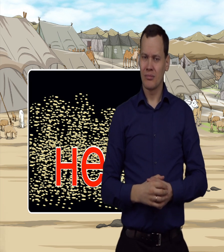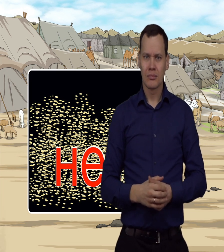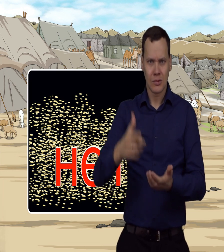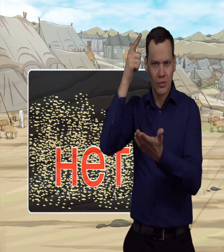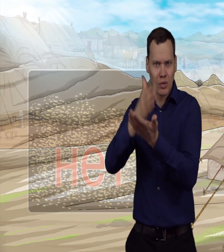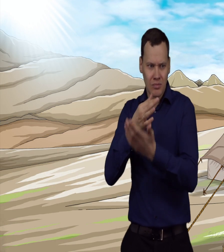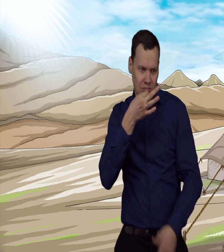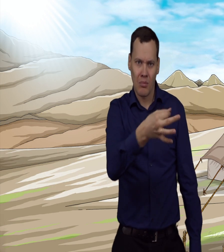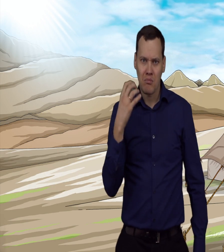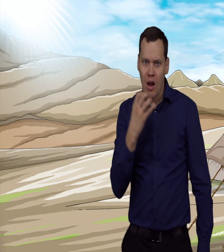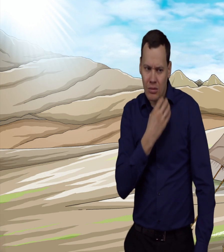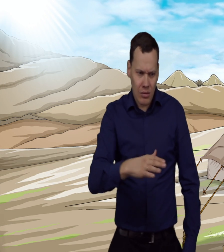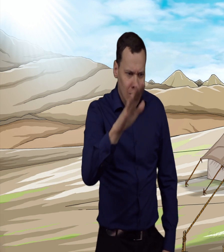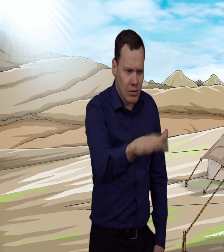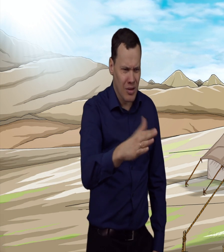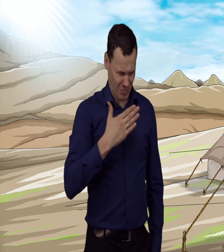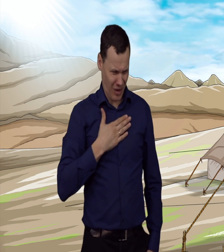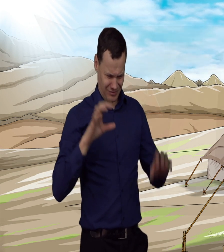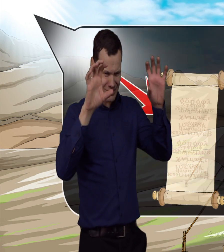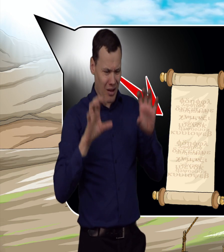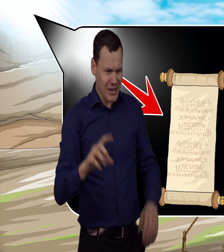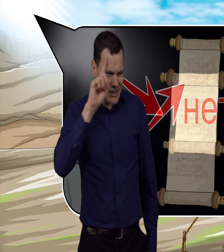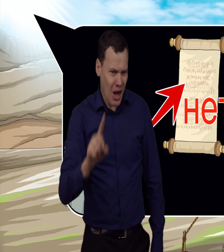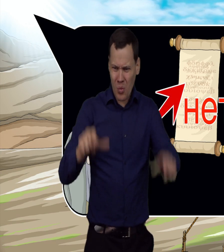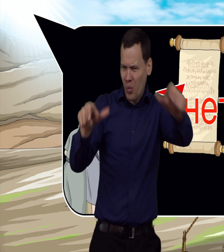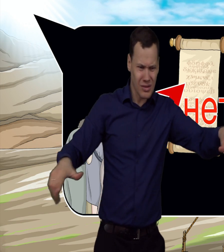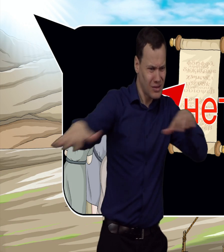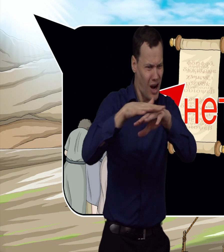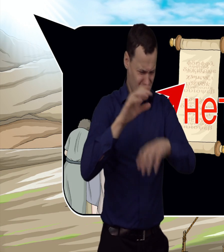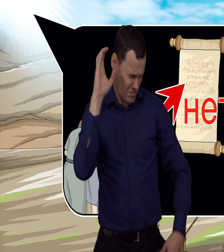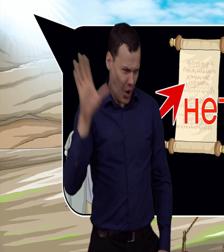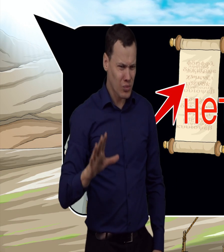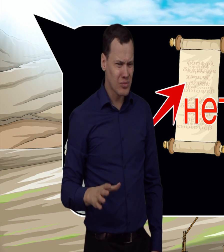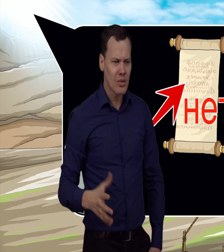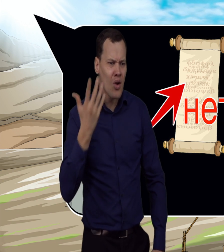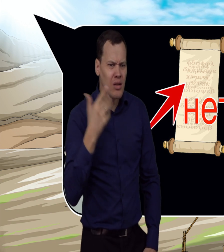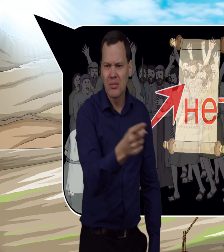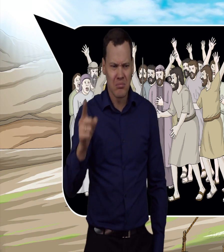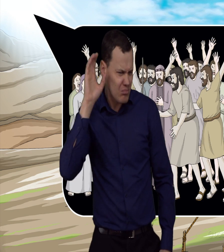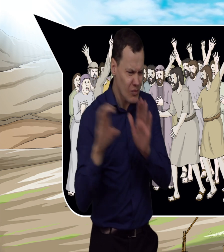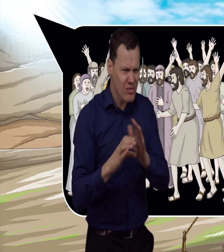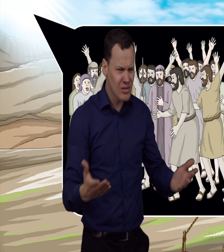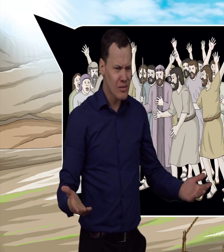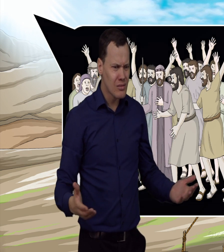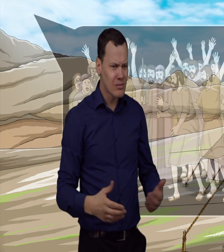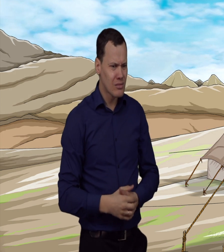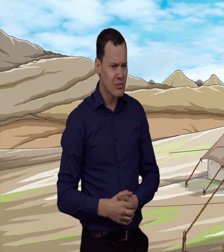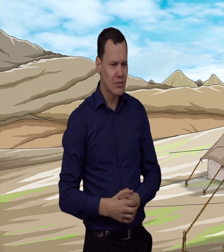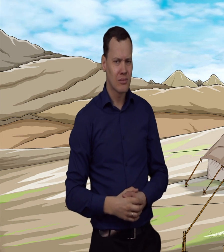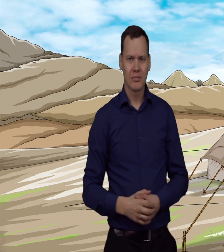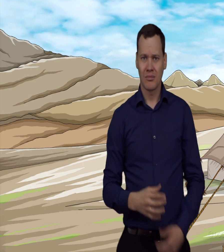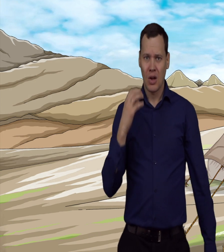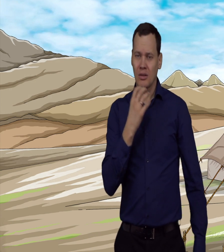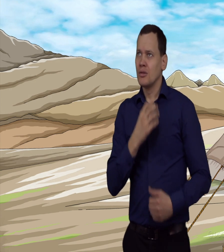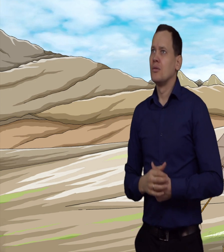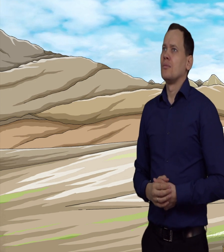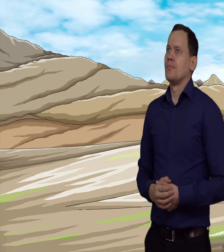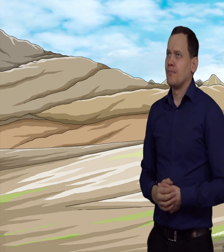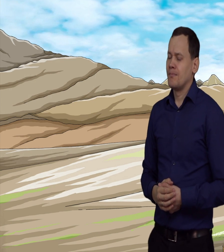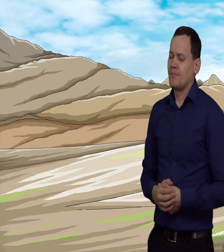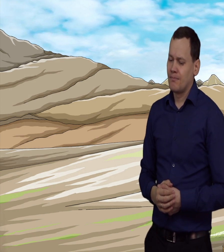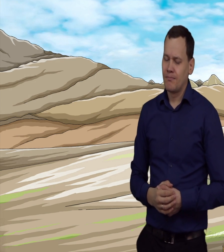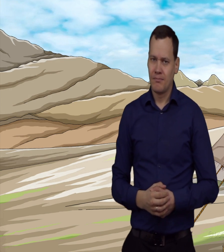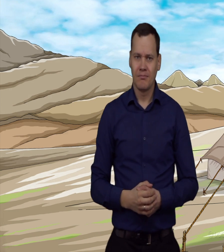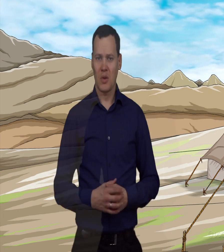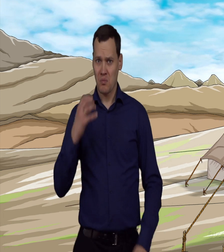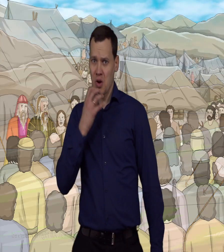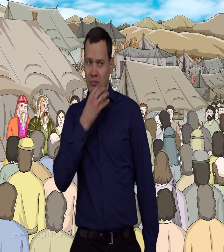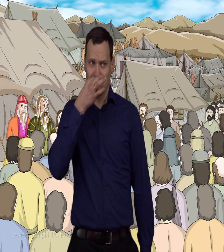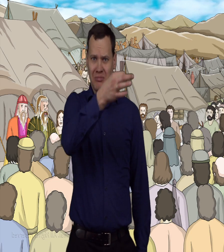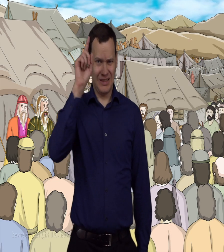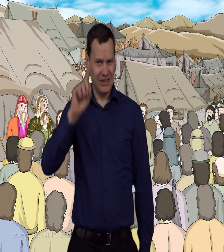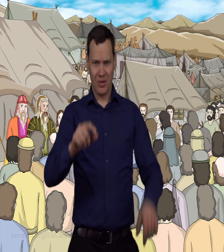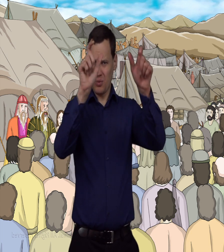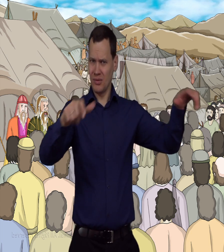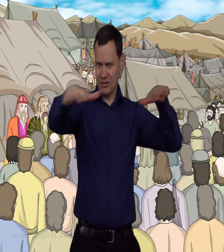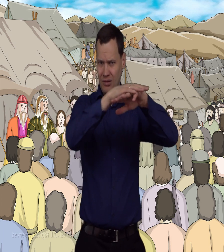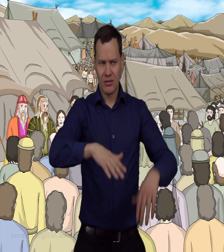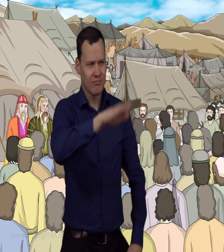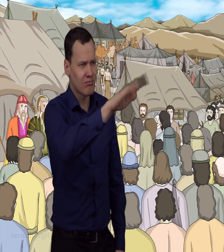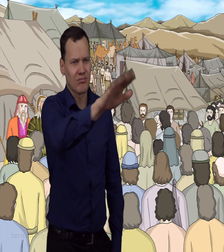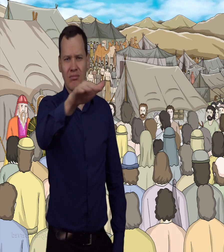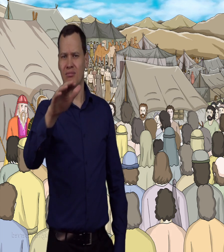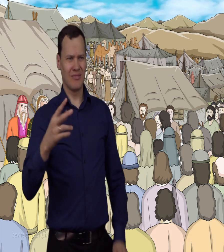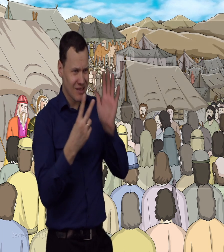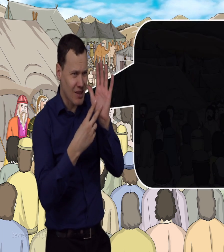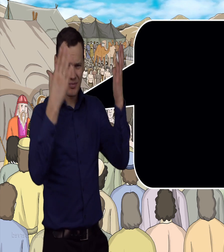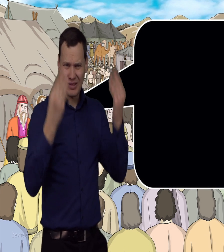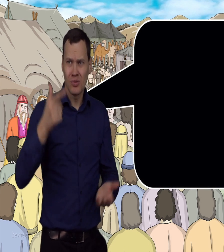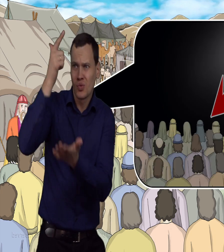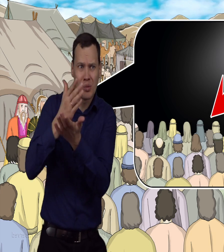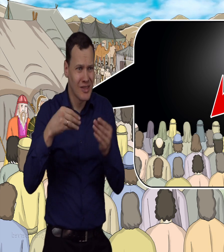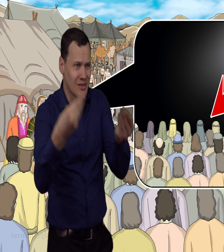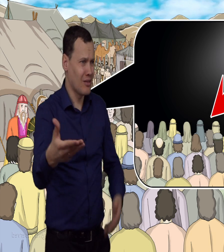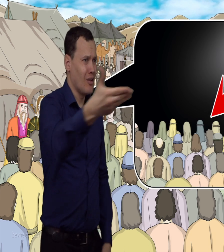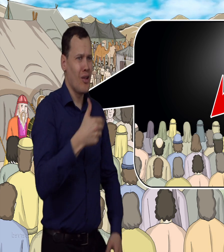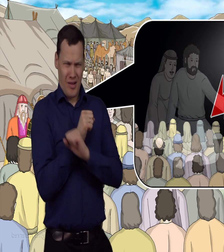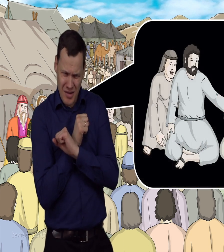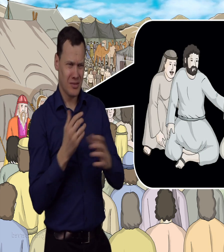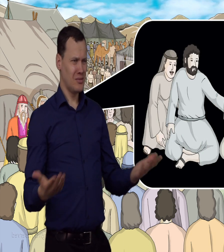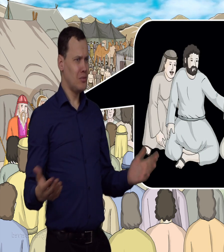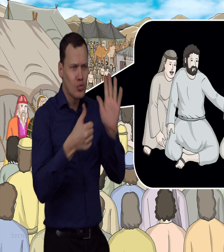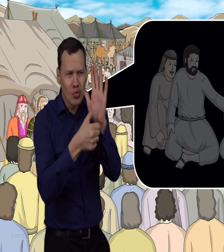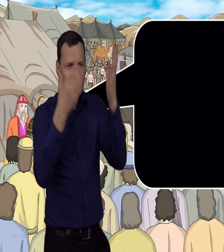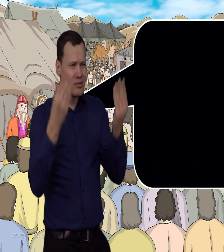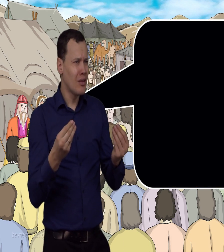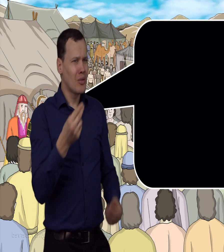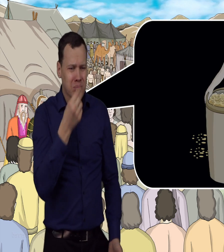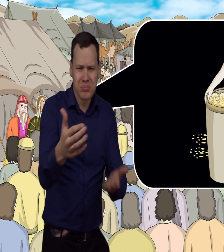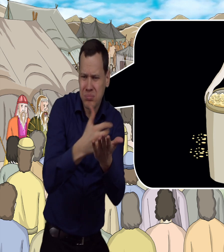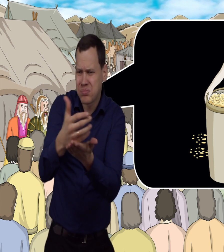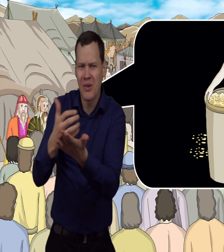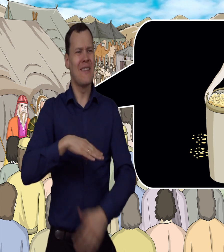Then the LORD said to Moses, “How long will you refuse to keep My commandments and instructions? Understand that the LORD has given you the Sabbath;